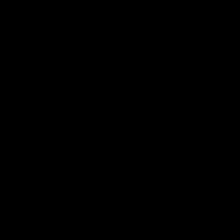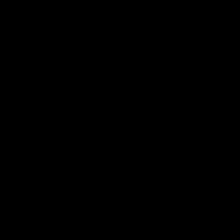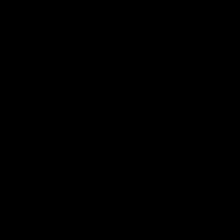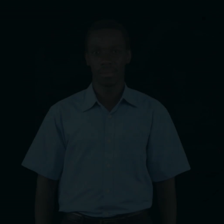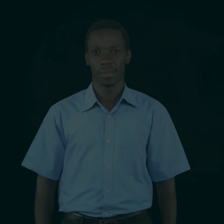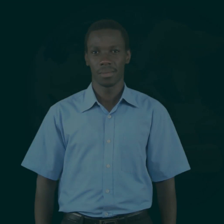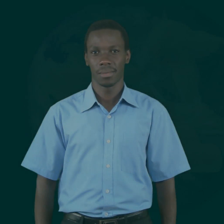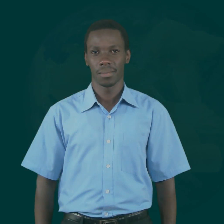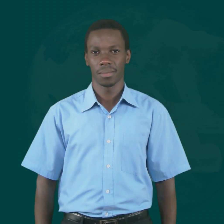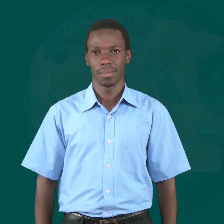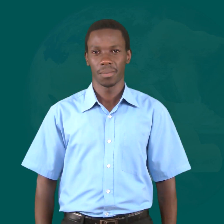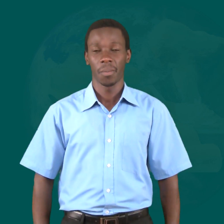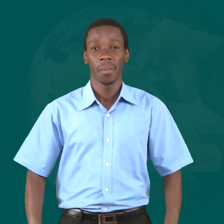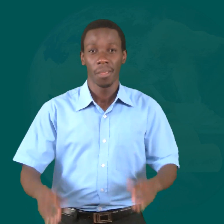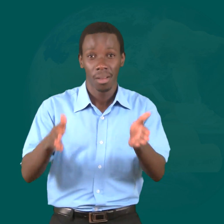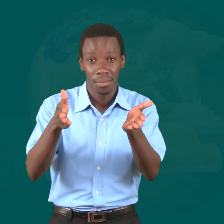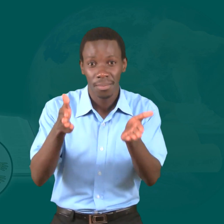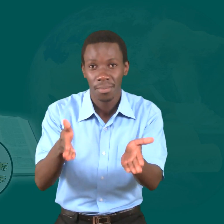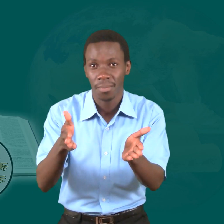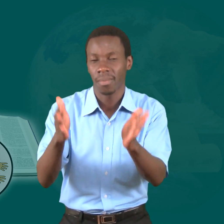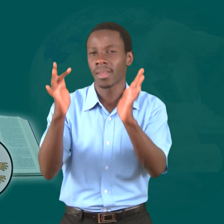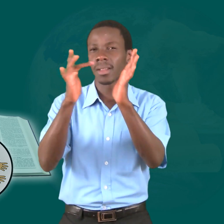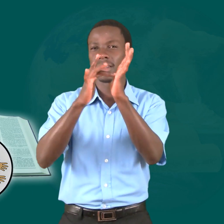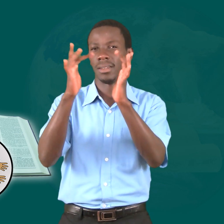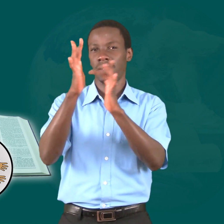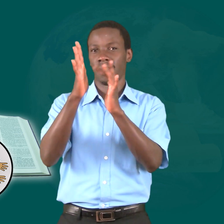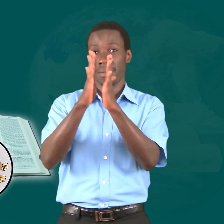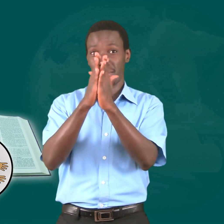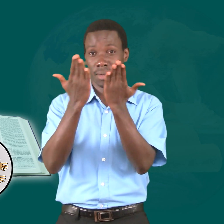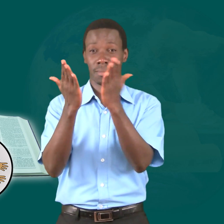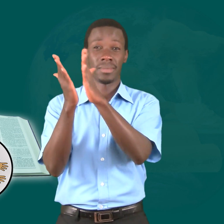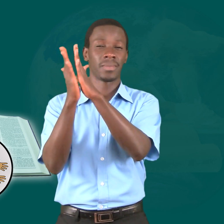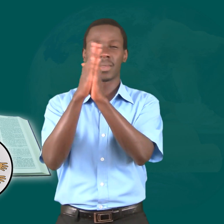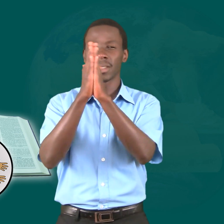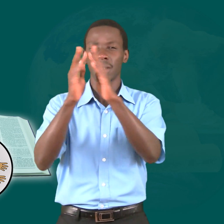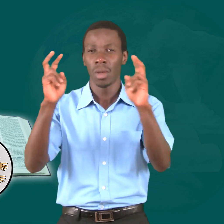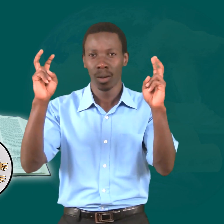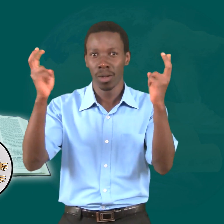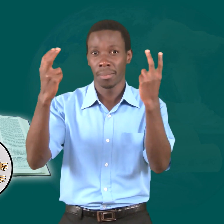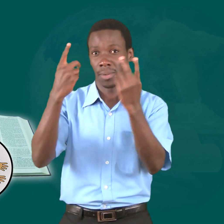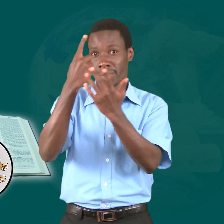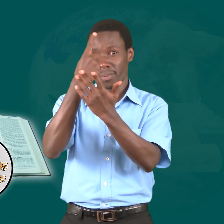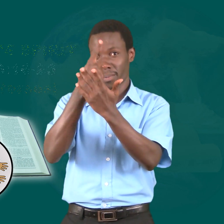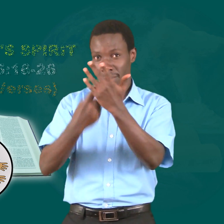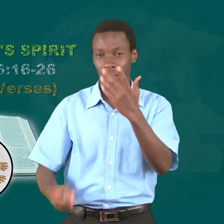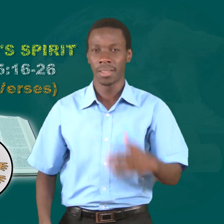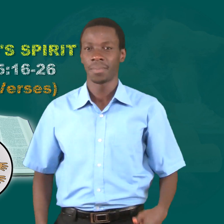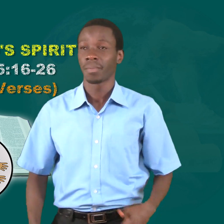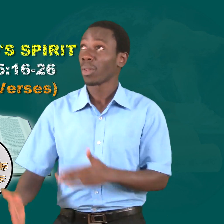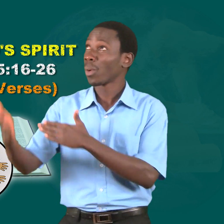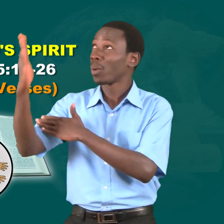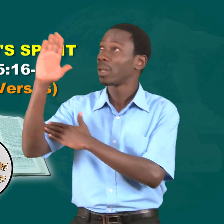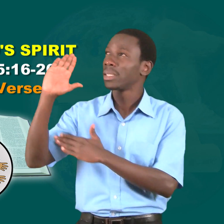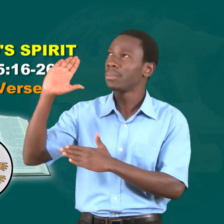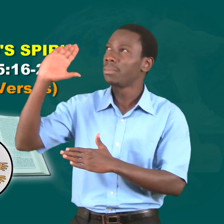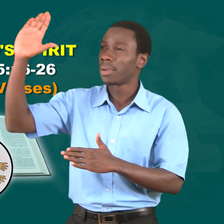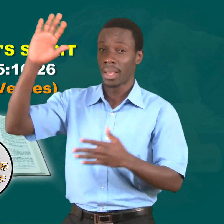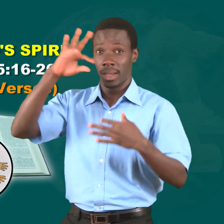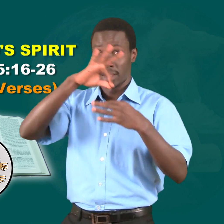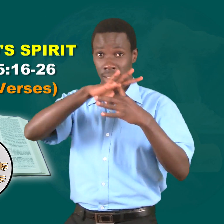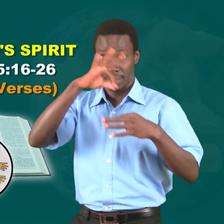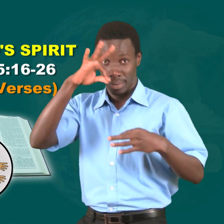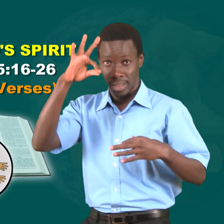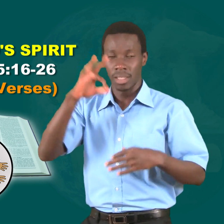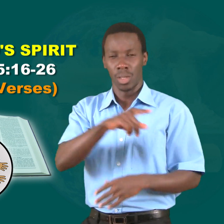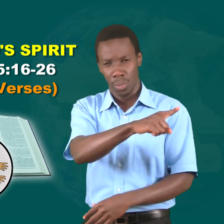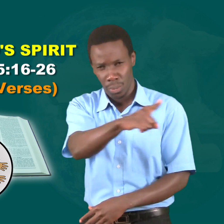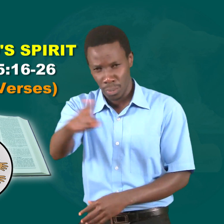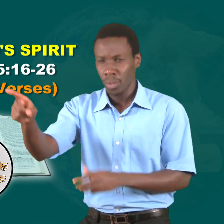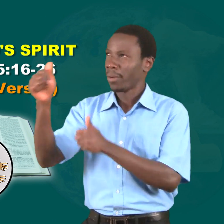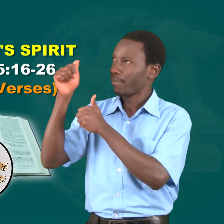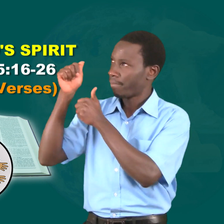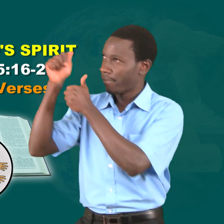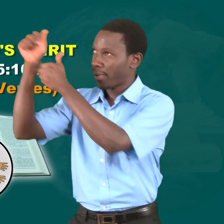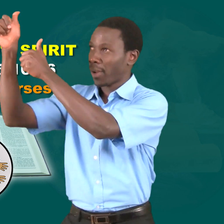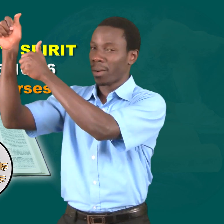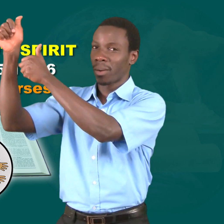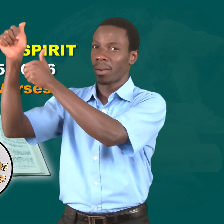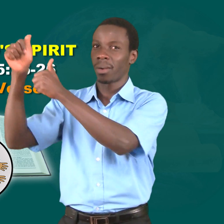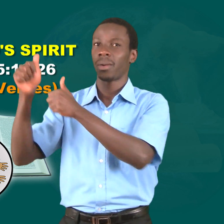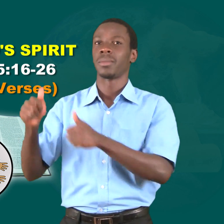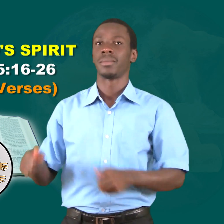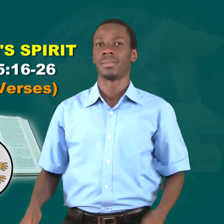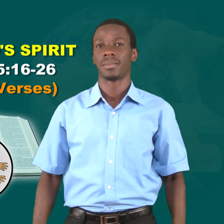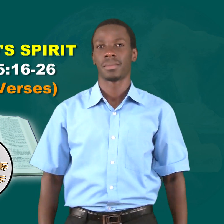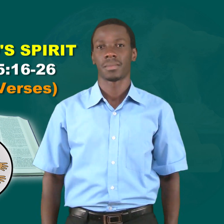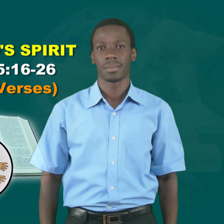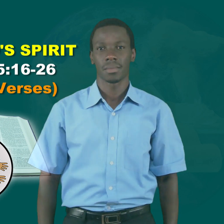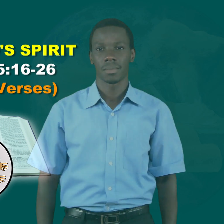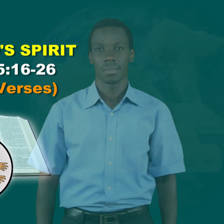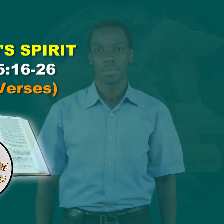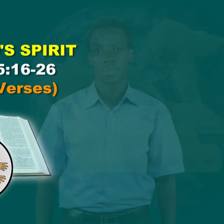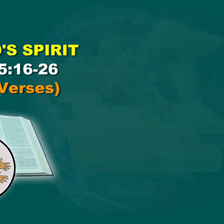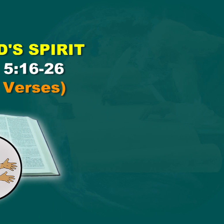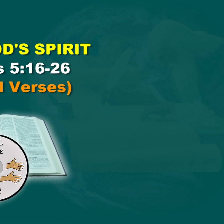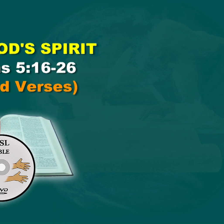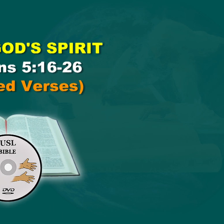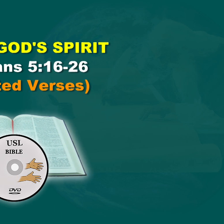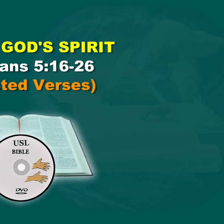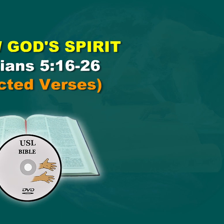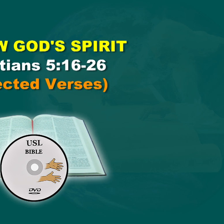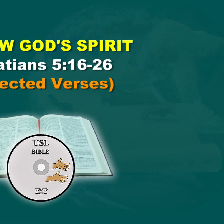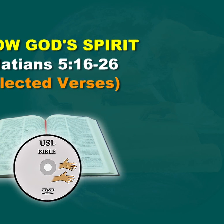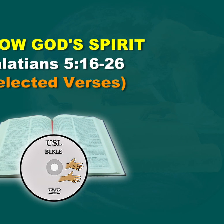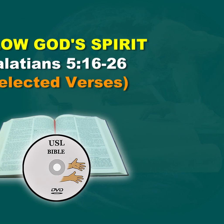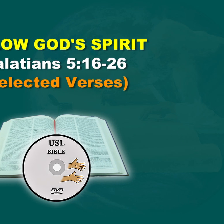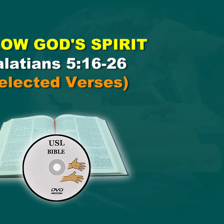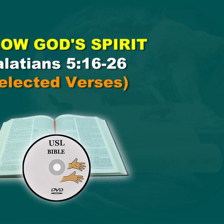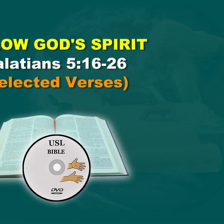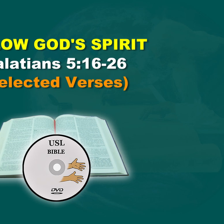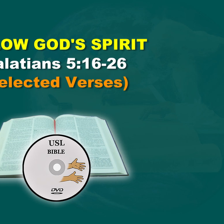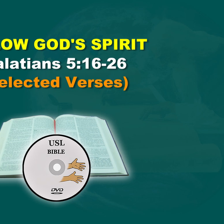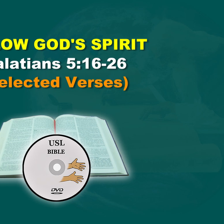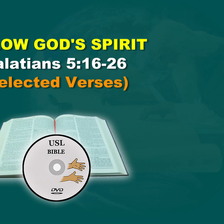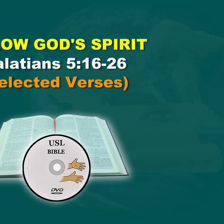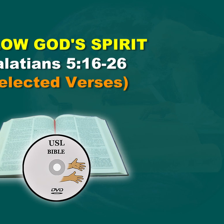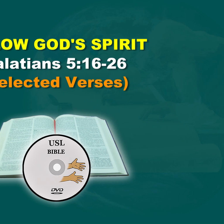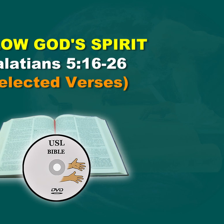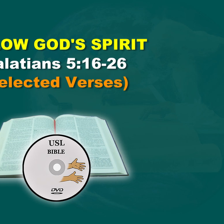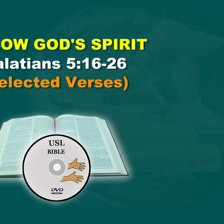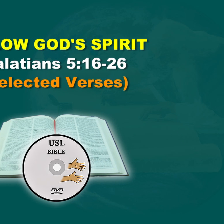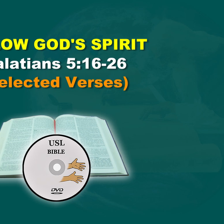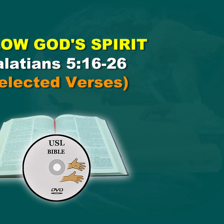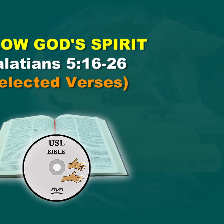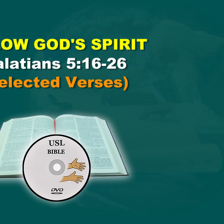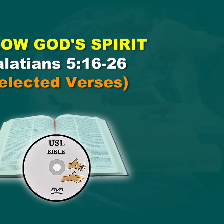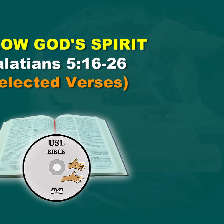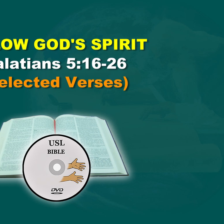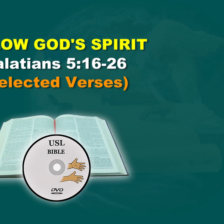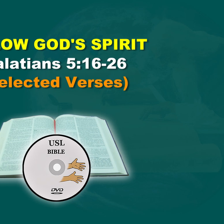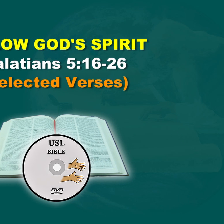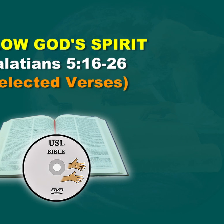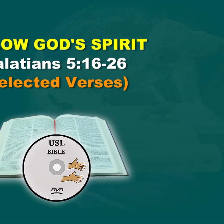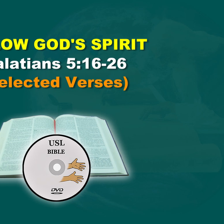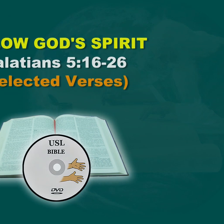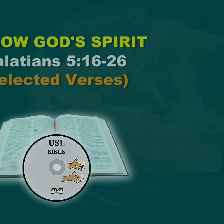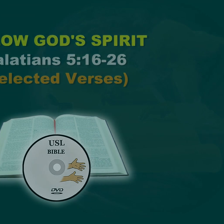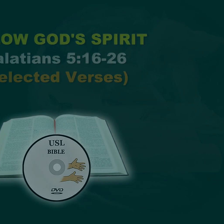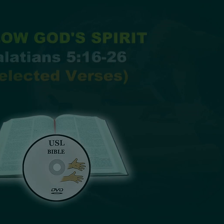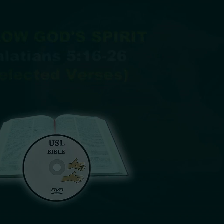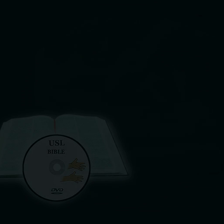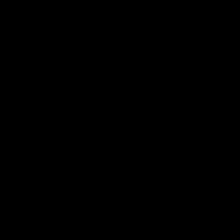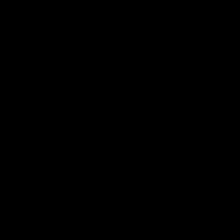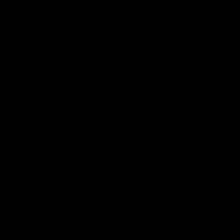Follow God's Spirit